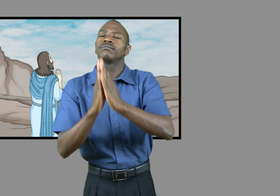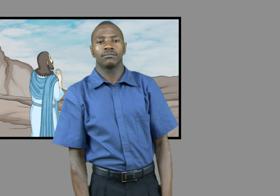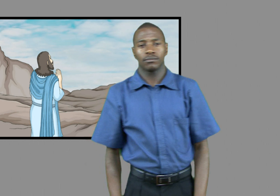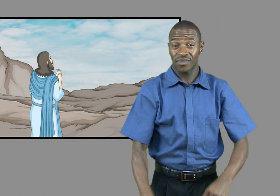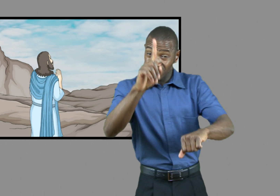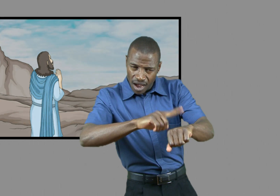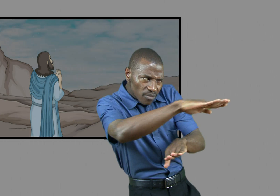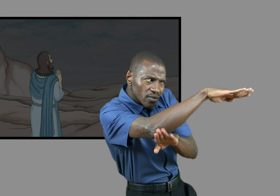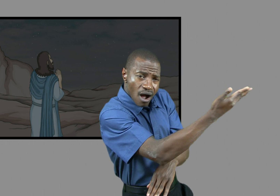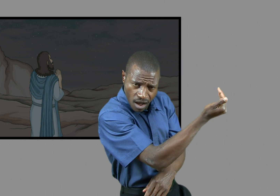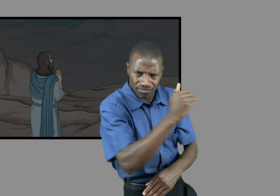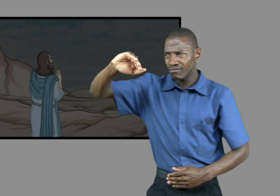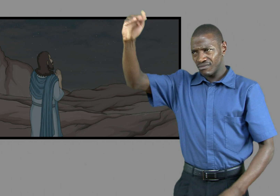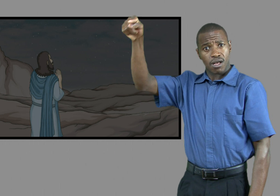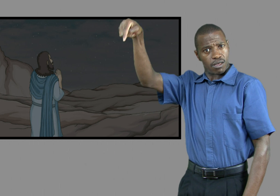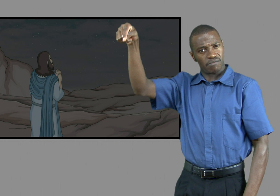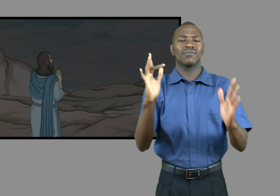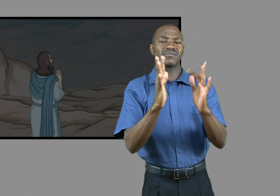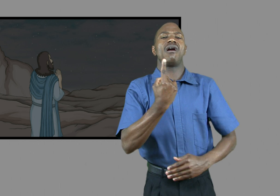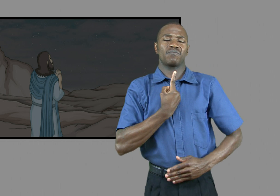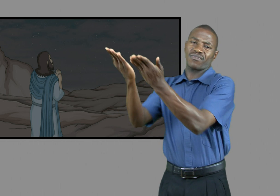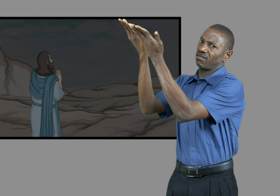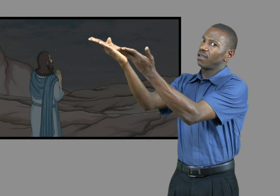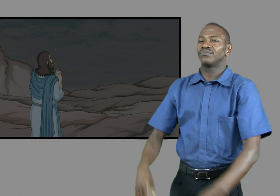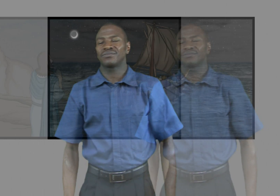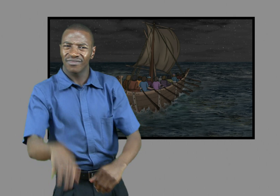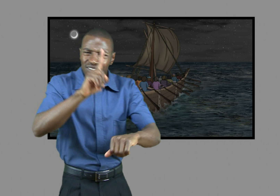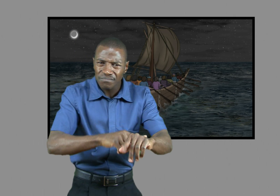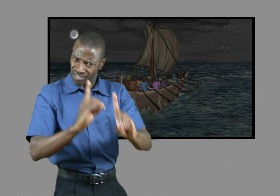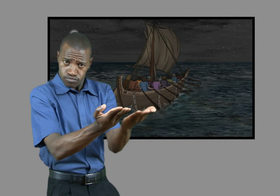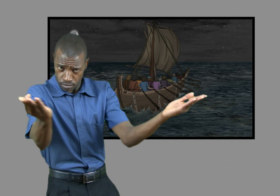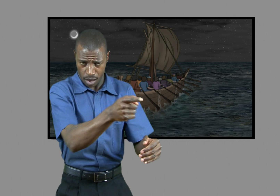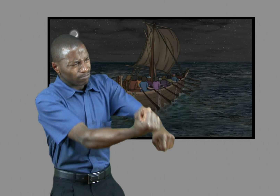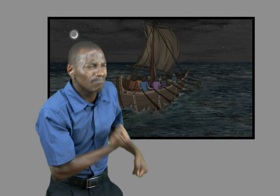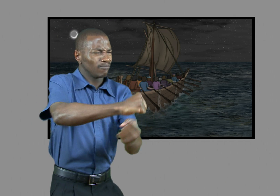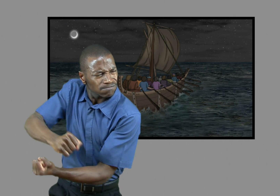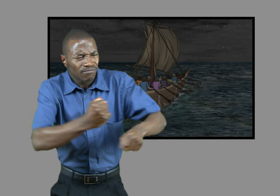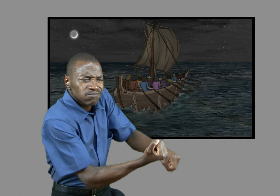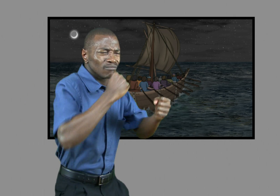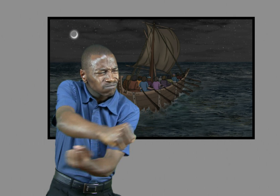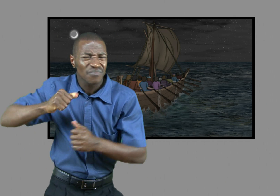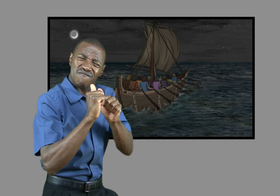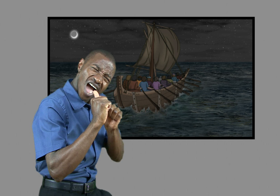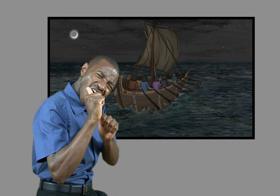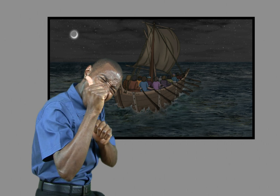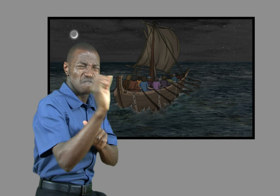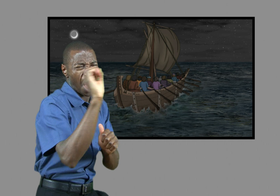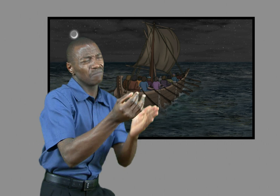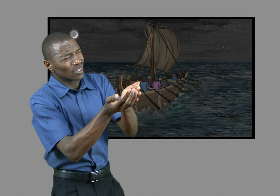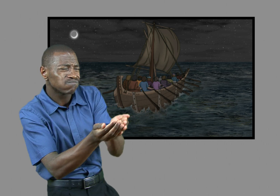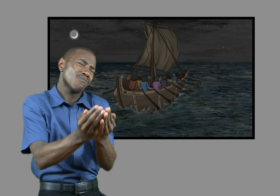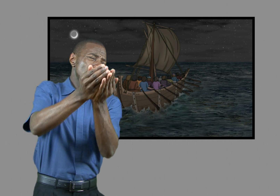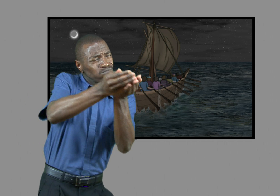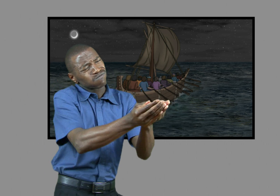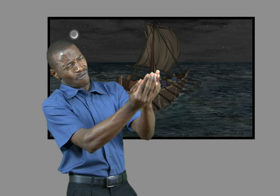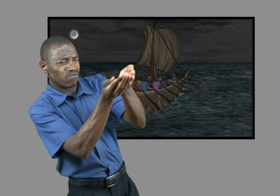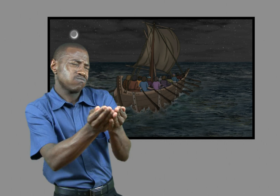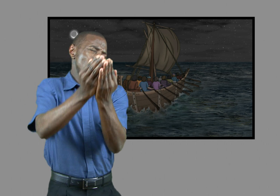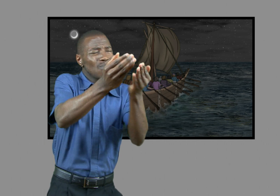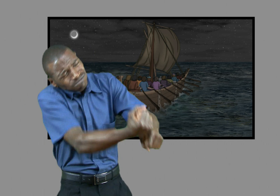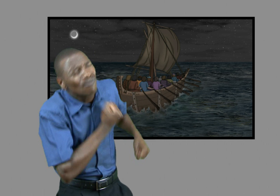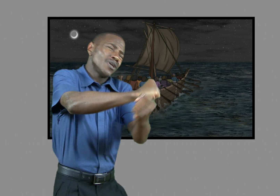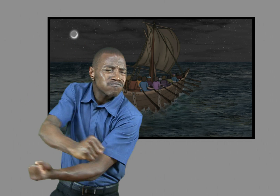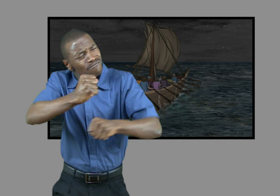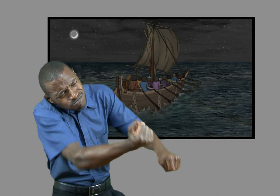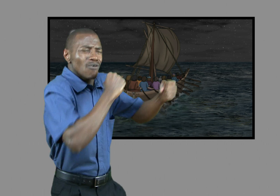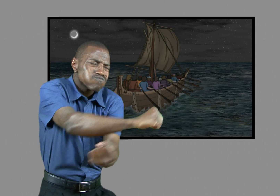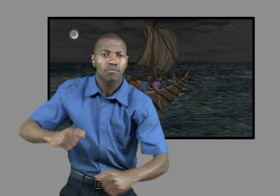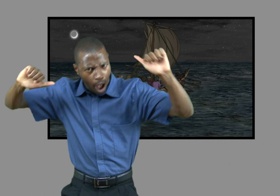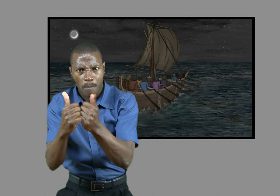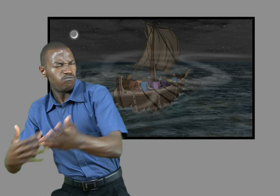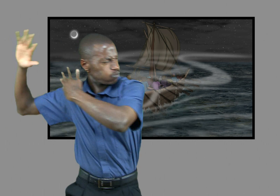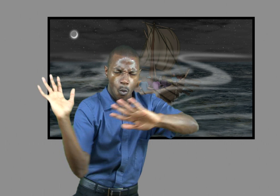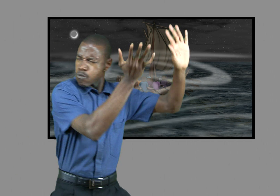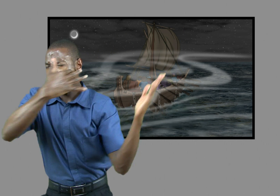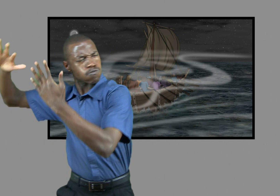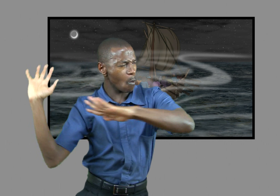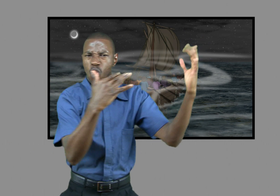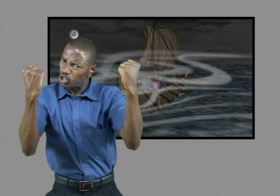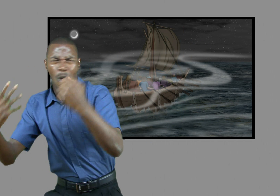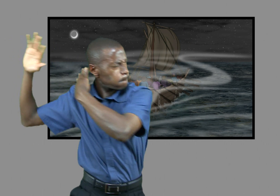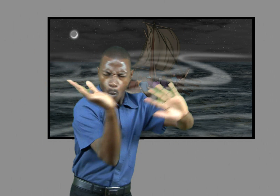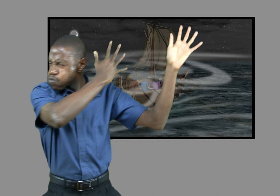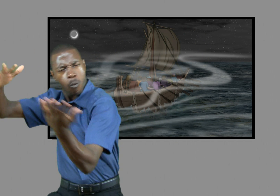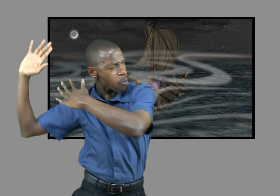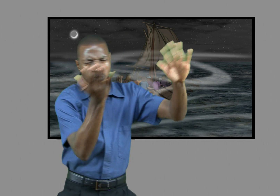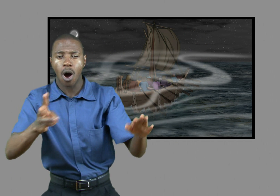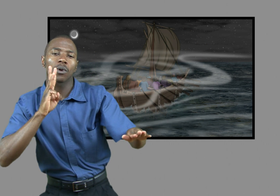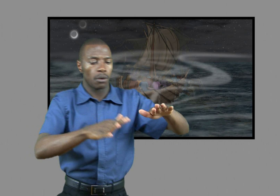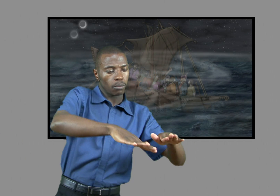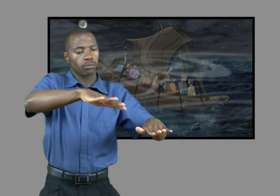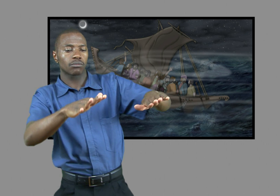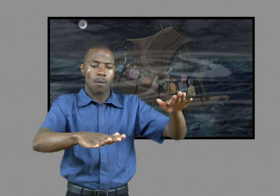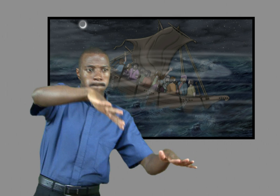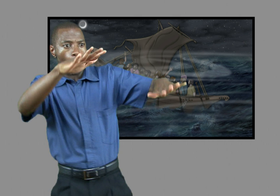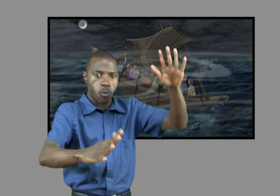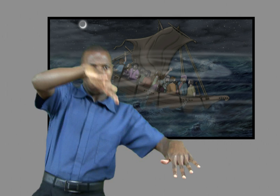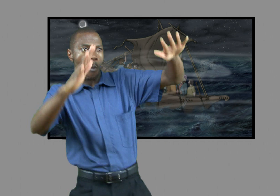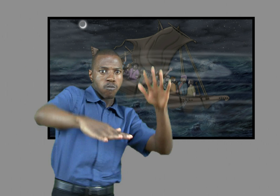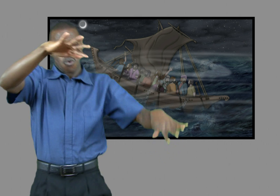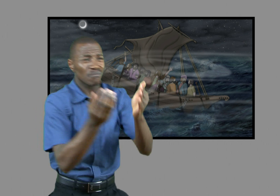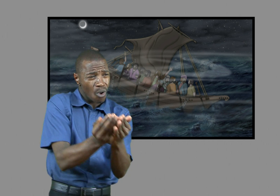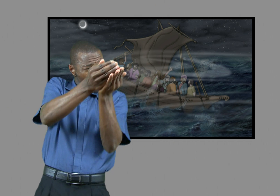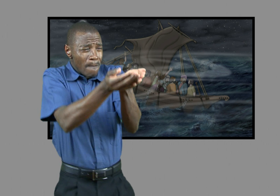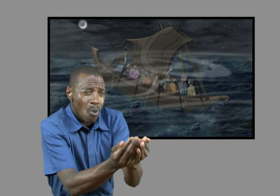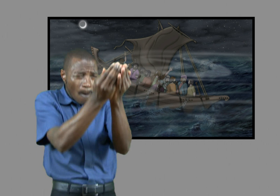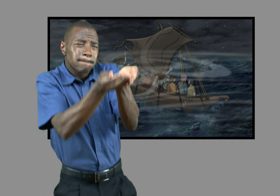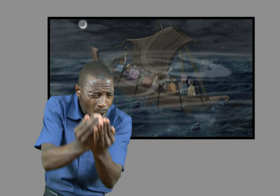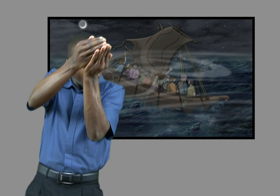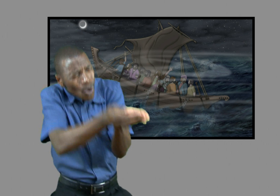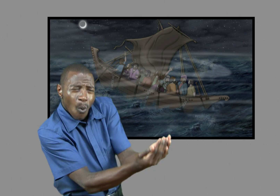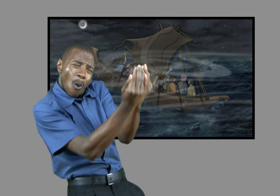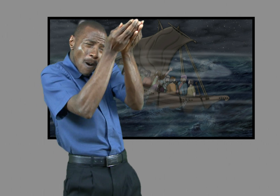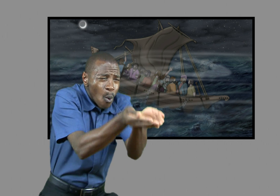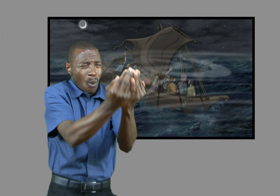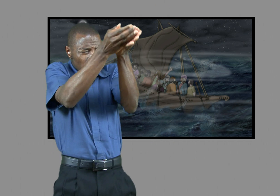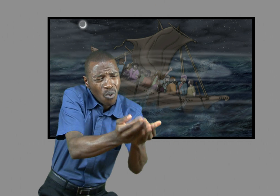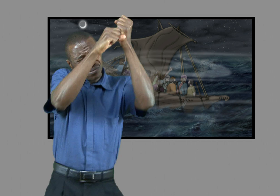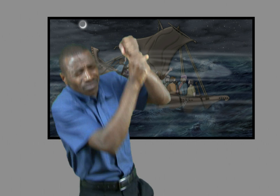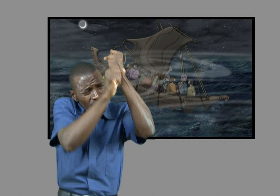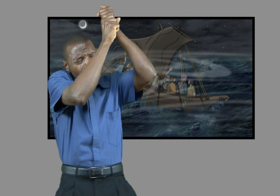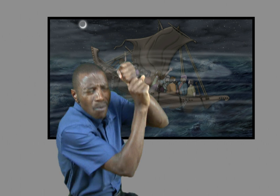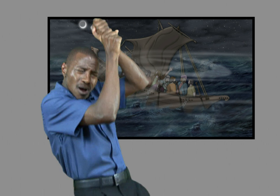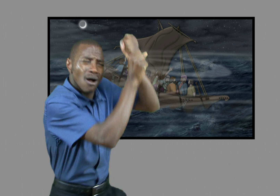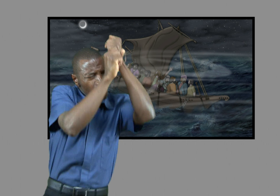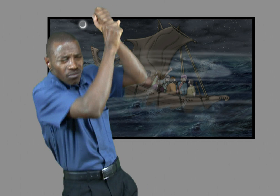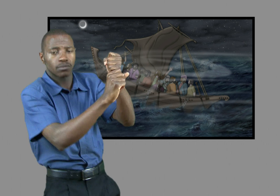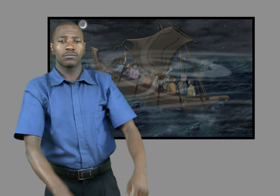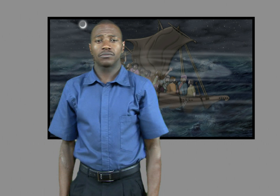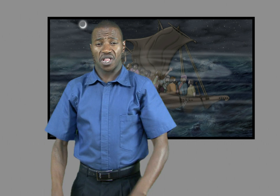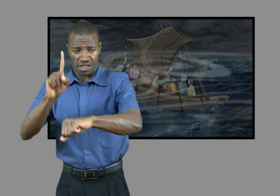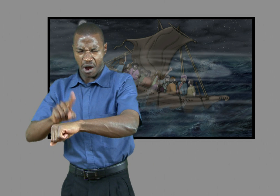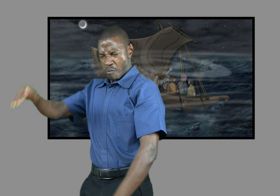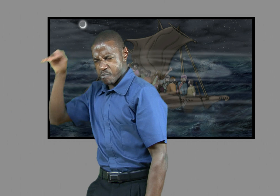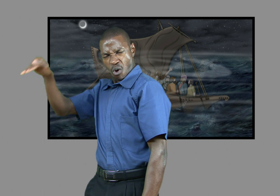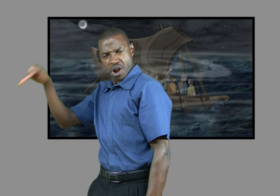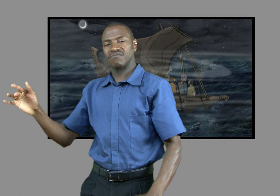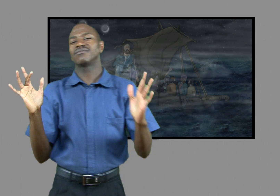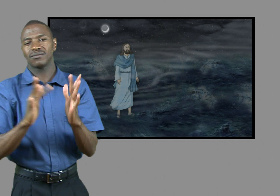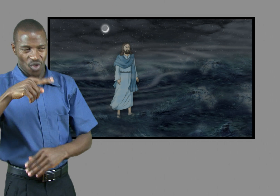When evening came, He was there alone, but the boat was already far from land, buffeted by the waves because the wind was against it.